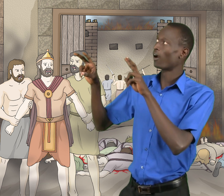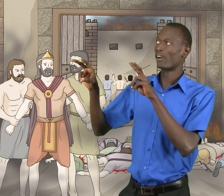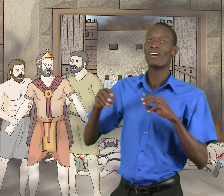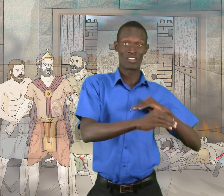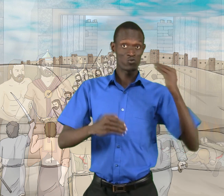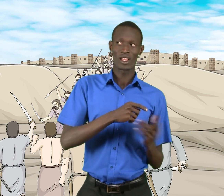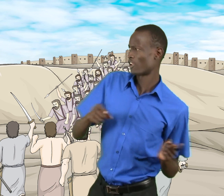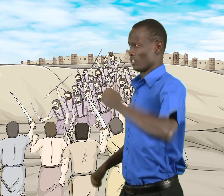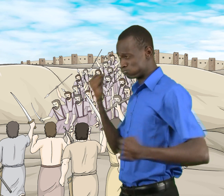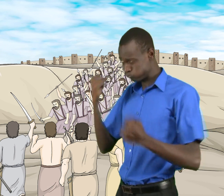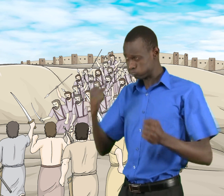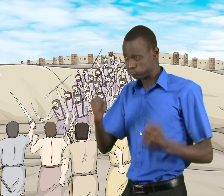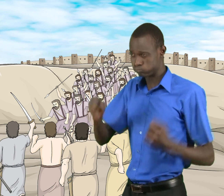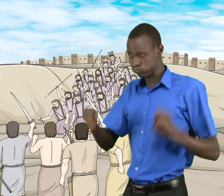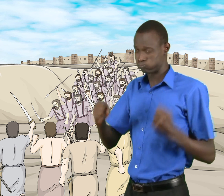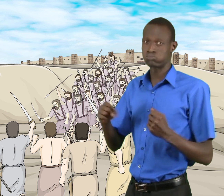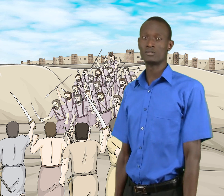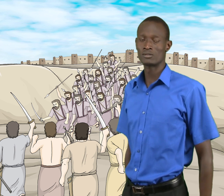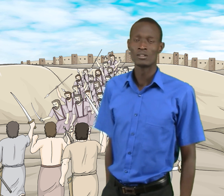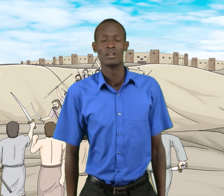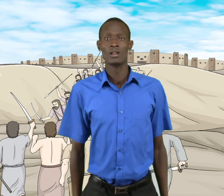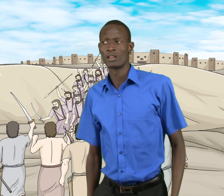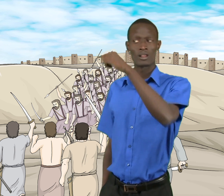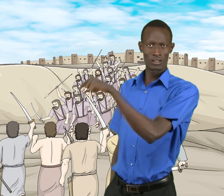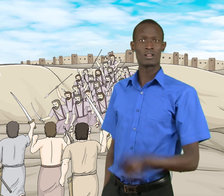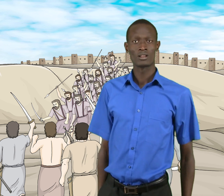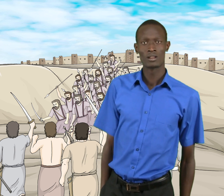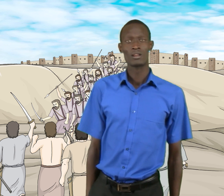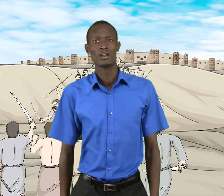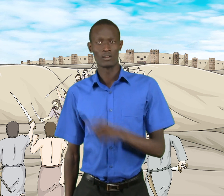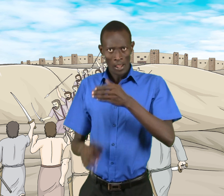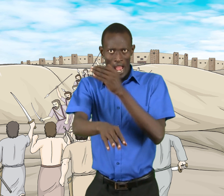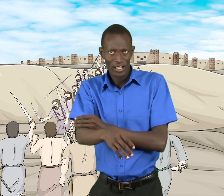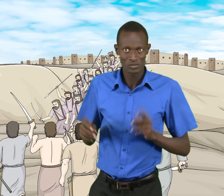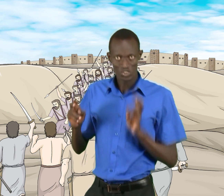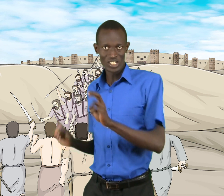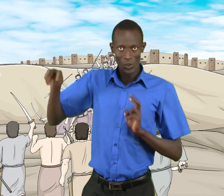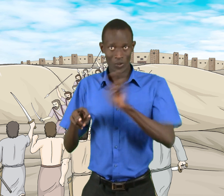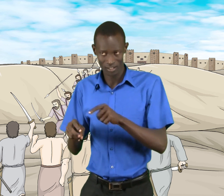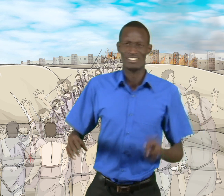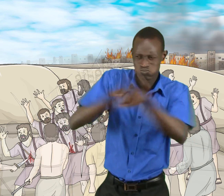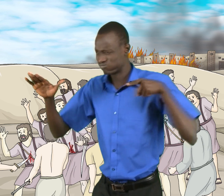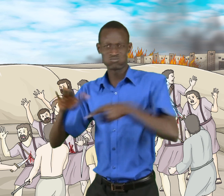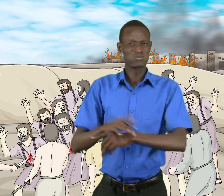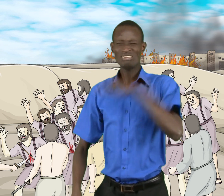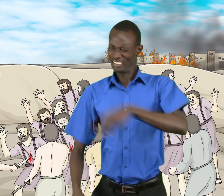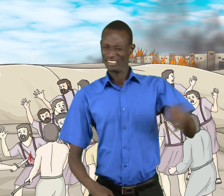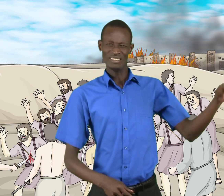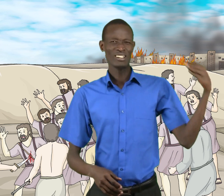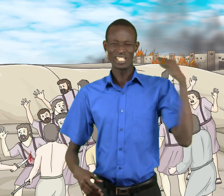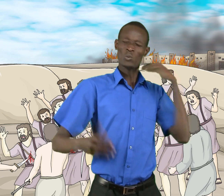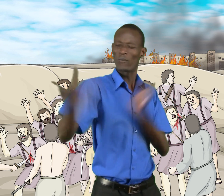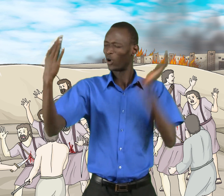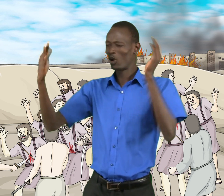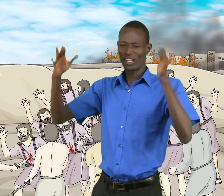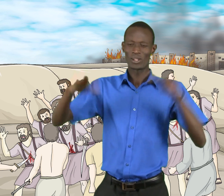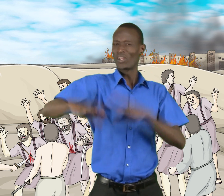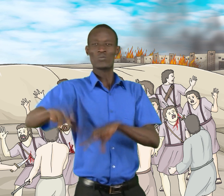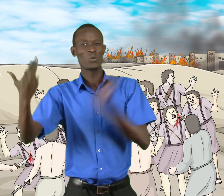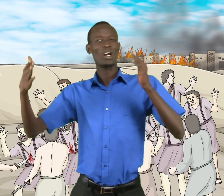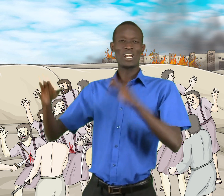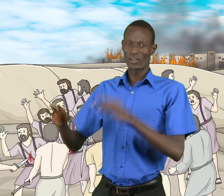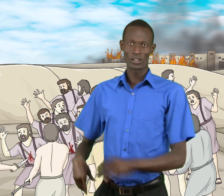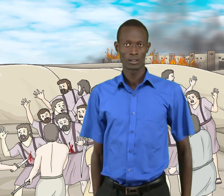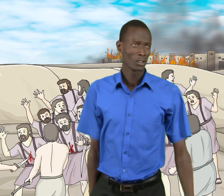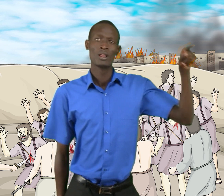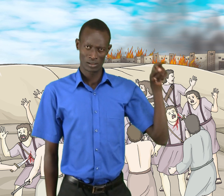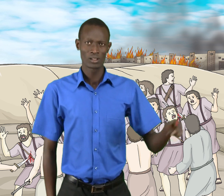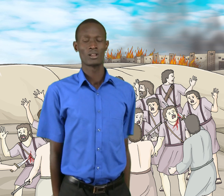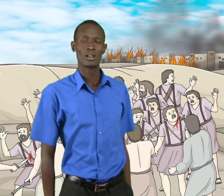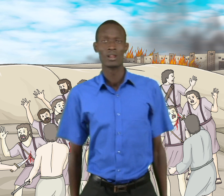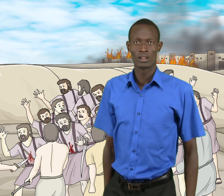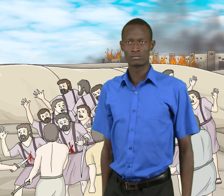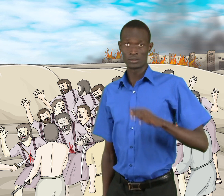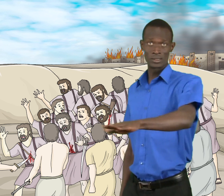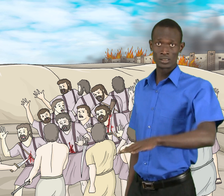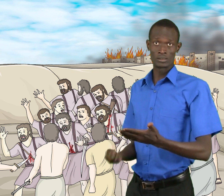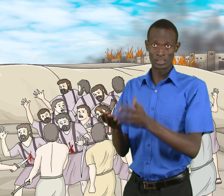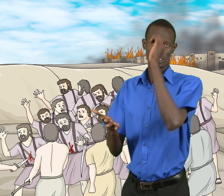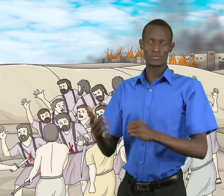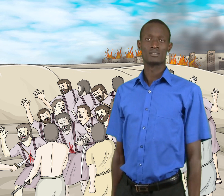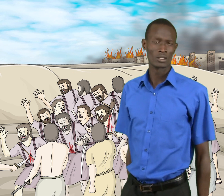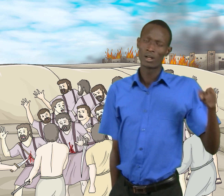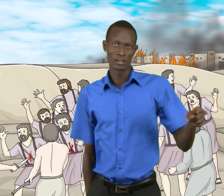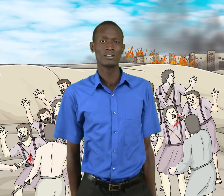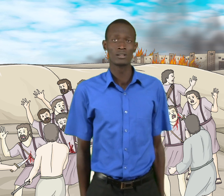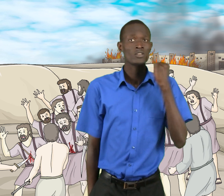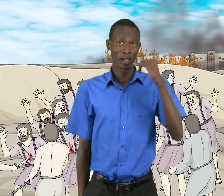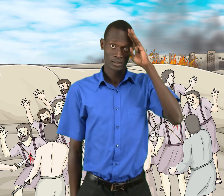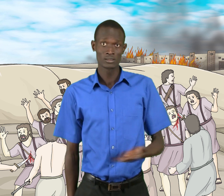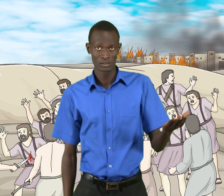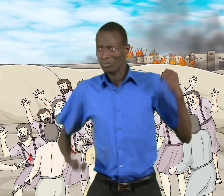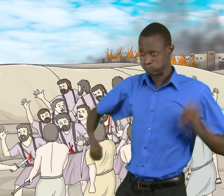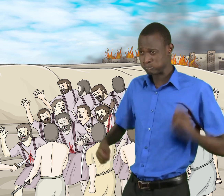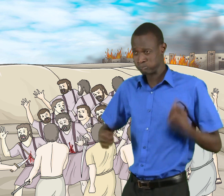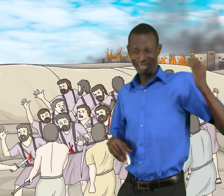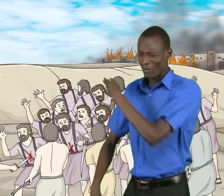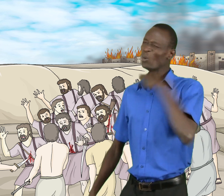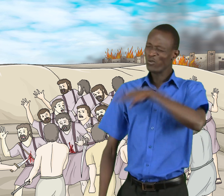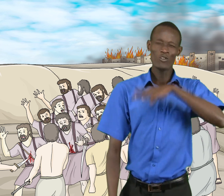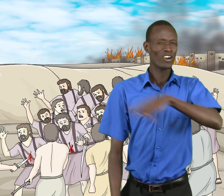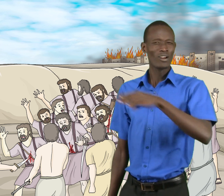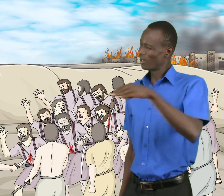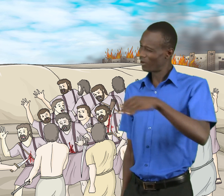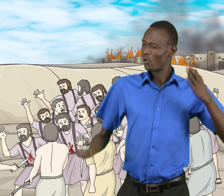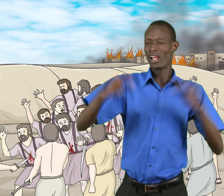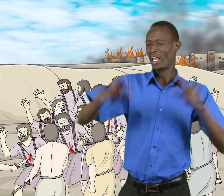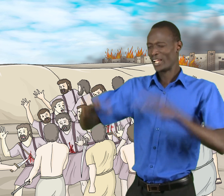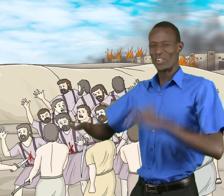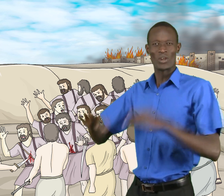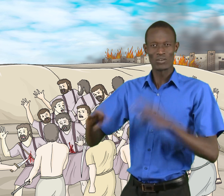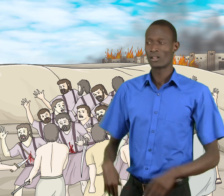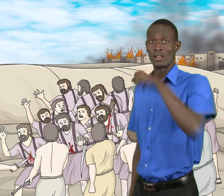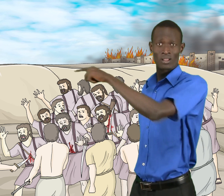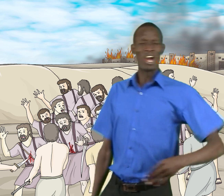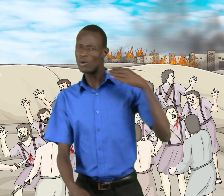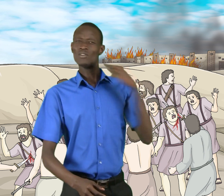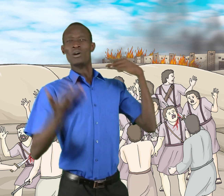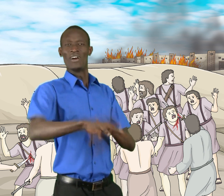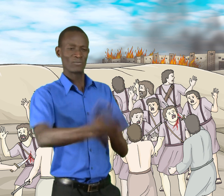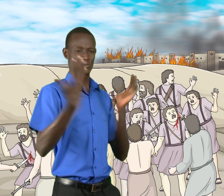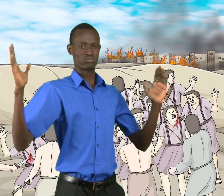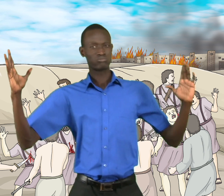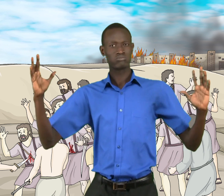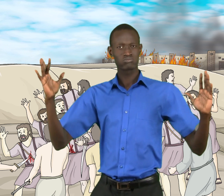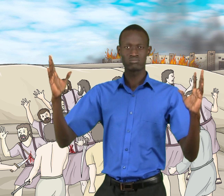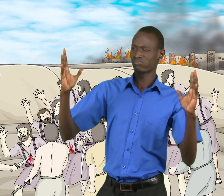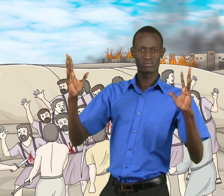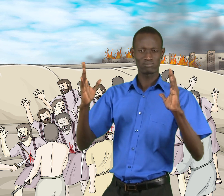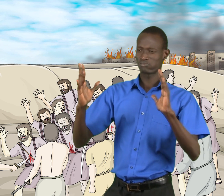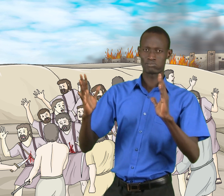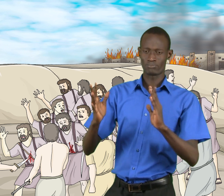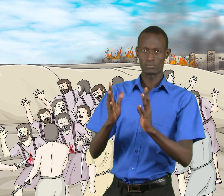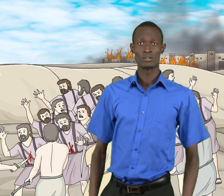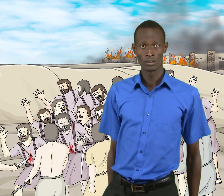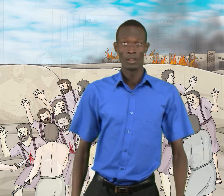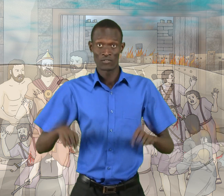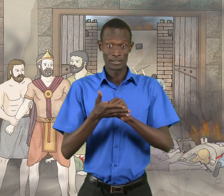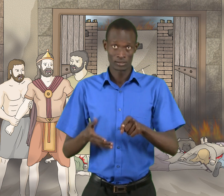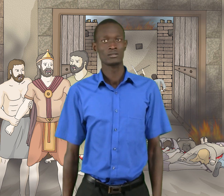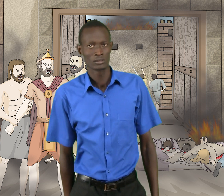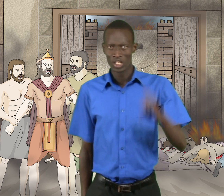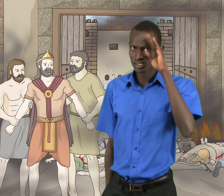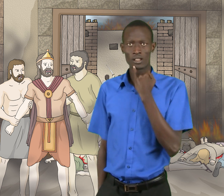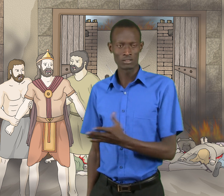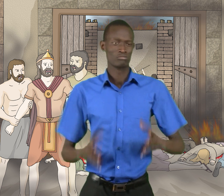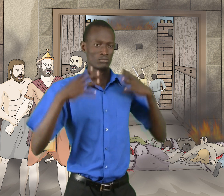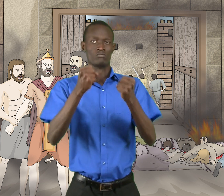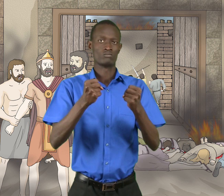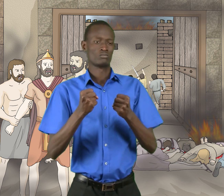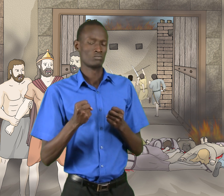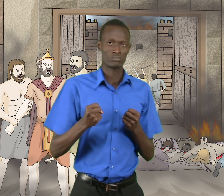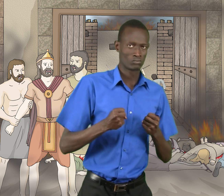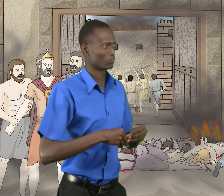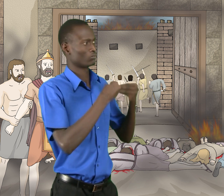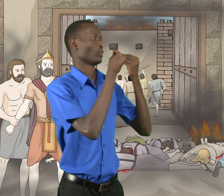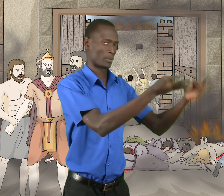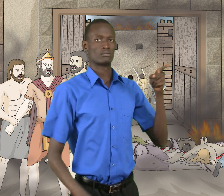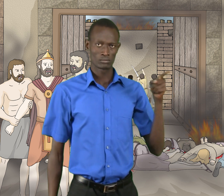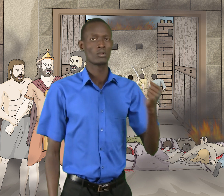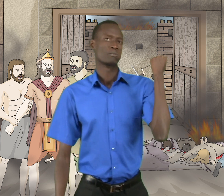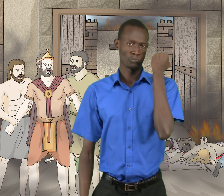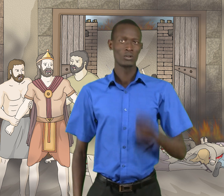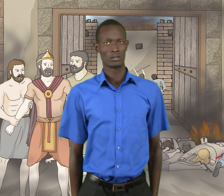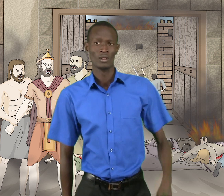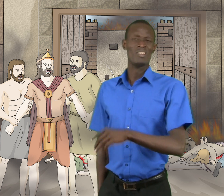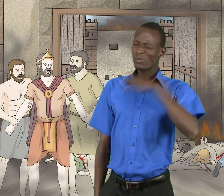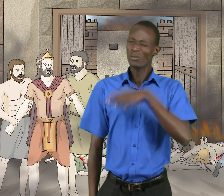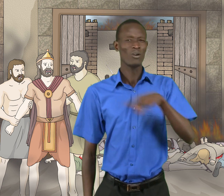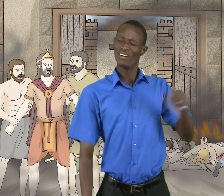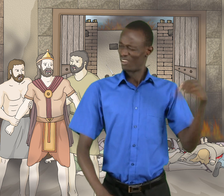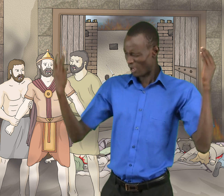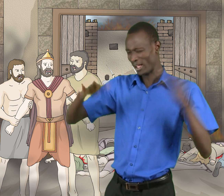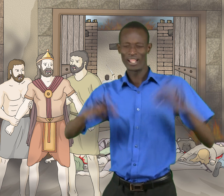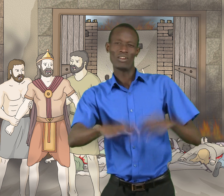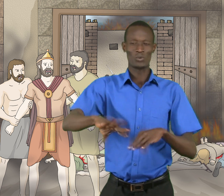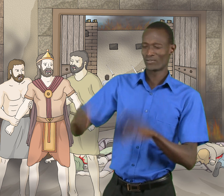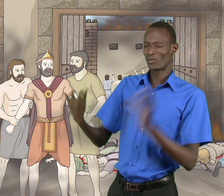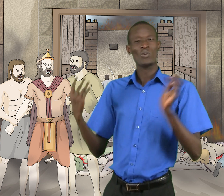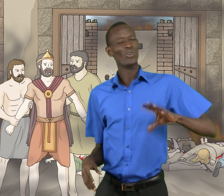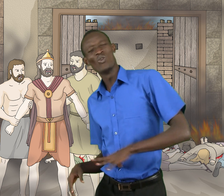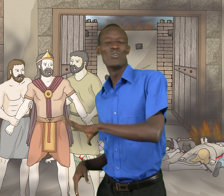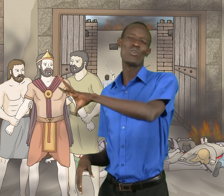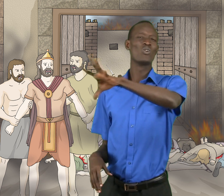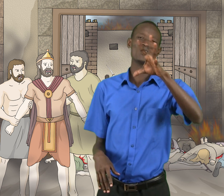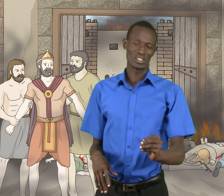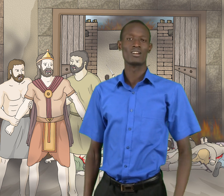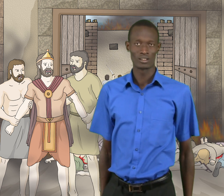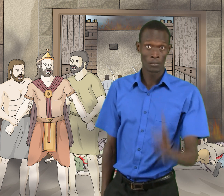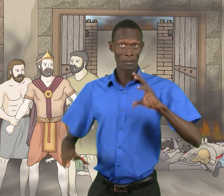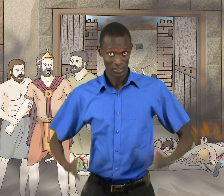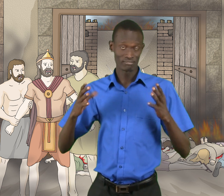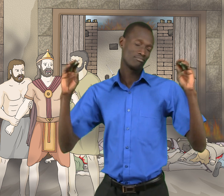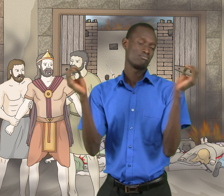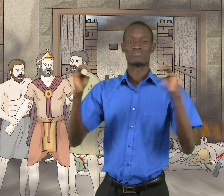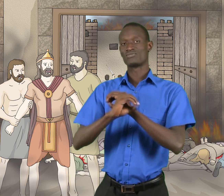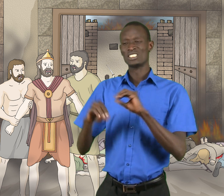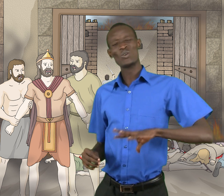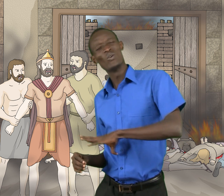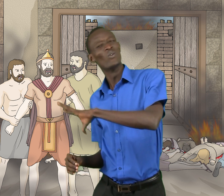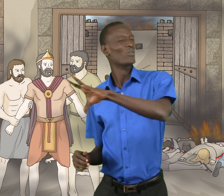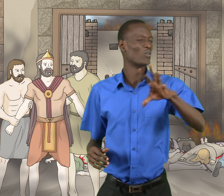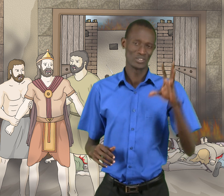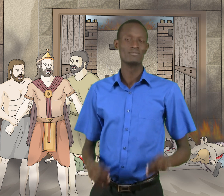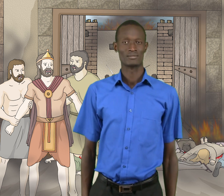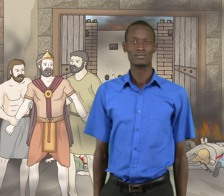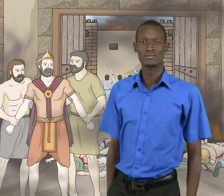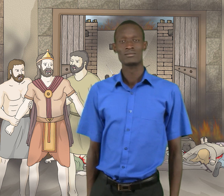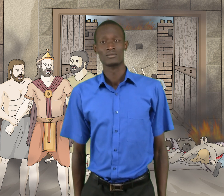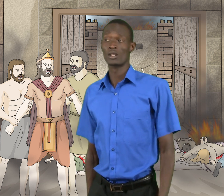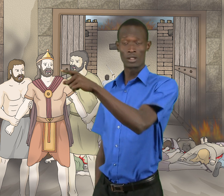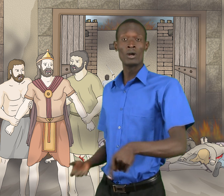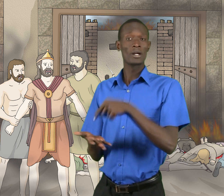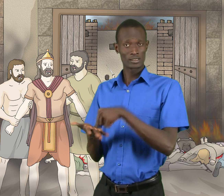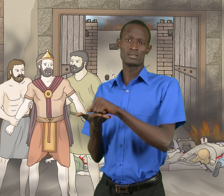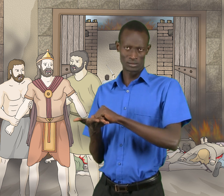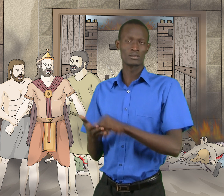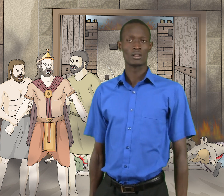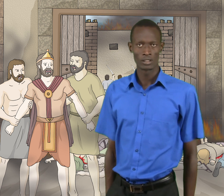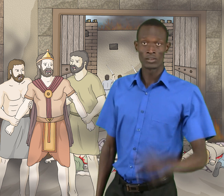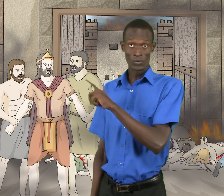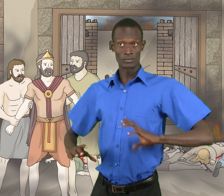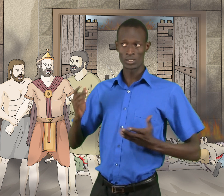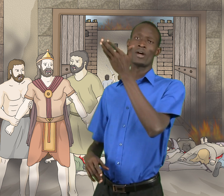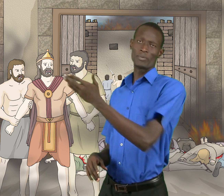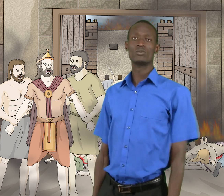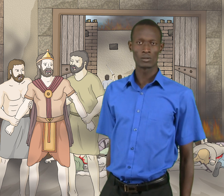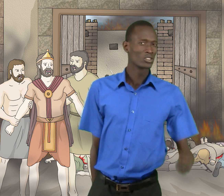When Israel had finished killing all the men of Ai who had pursued them into the field and wilderness, and when every last one of them had fallen by the sword, all the Israelites returned to Ai and put it to the sword as well.